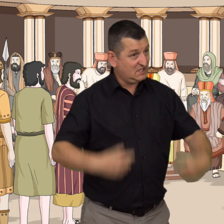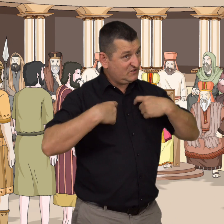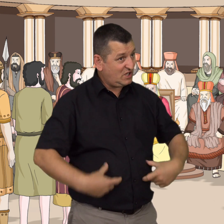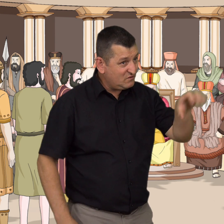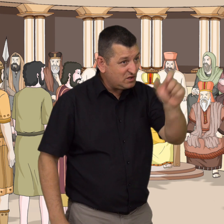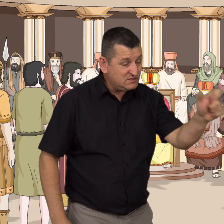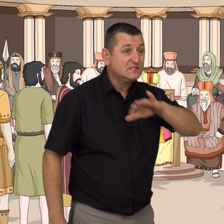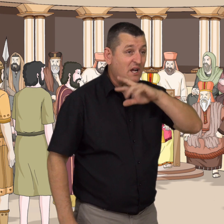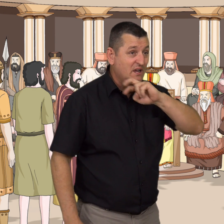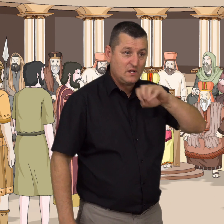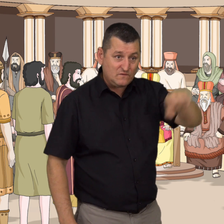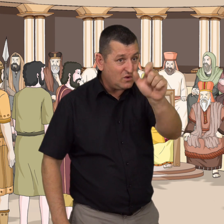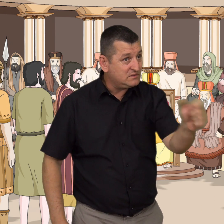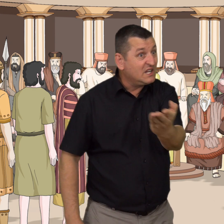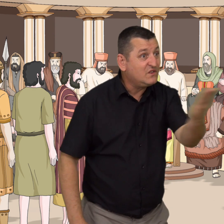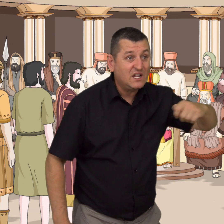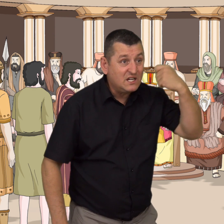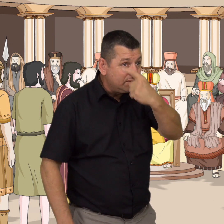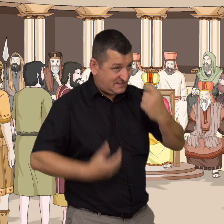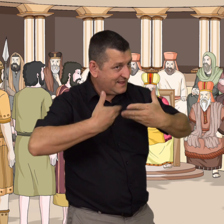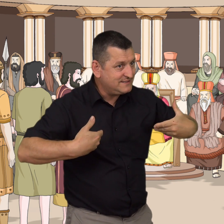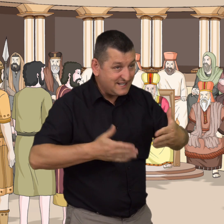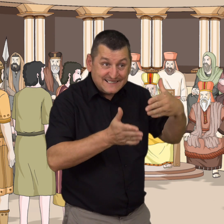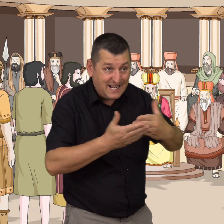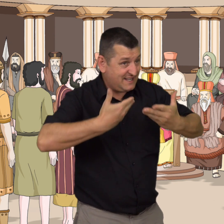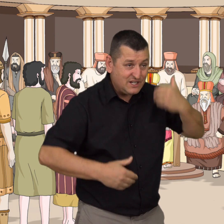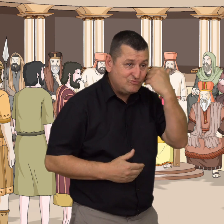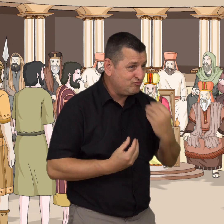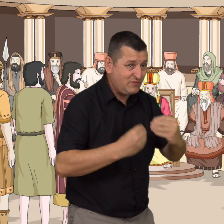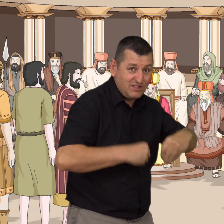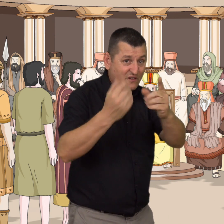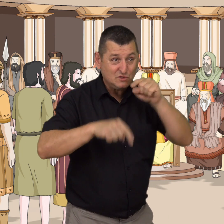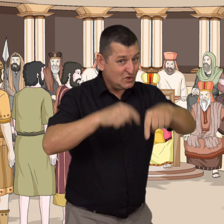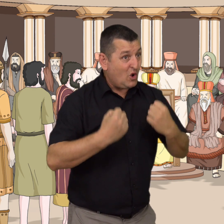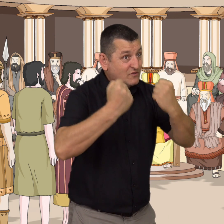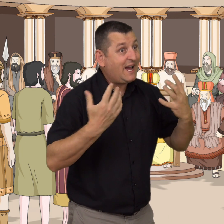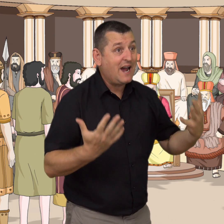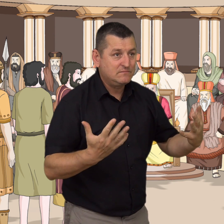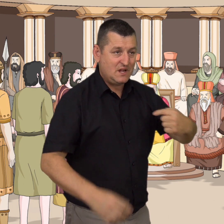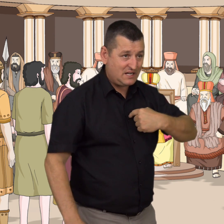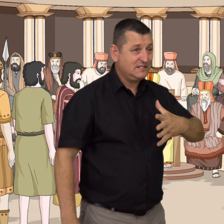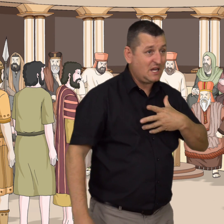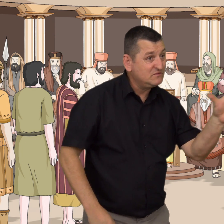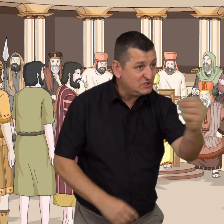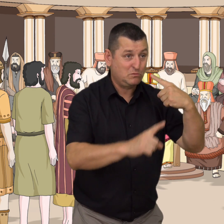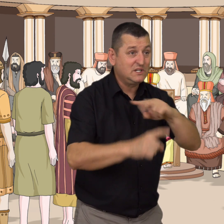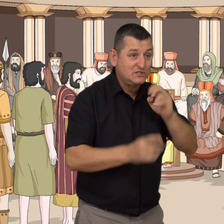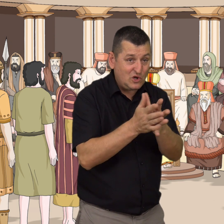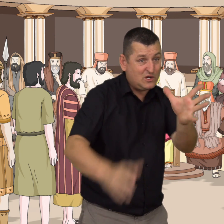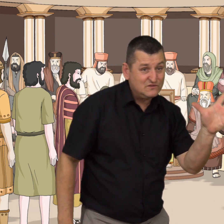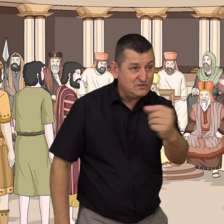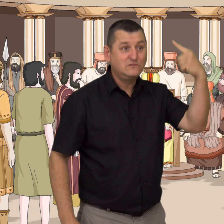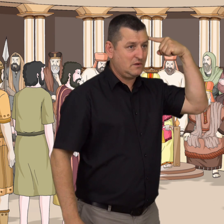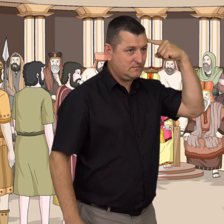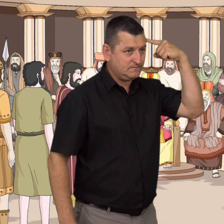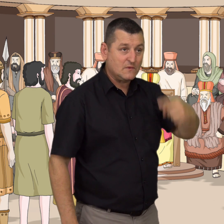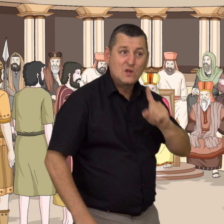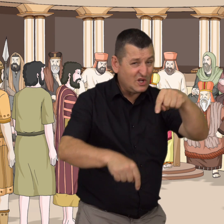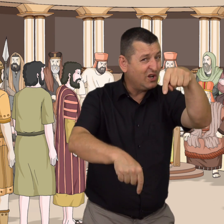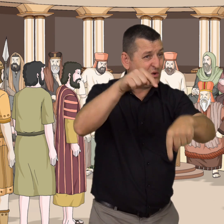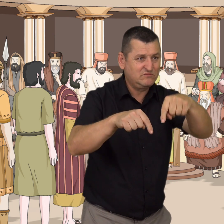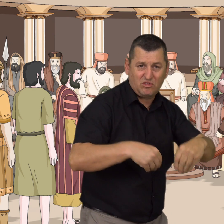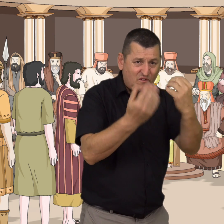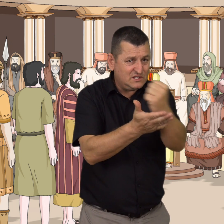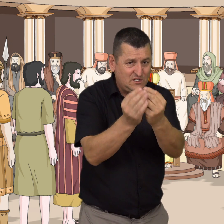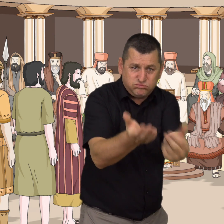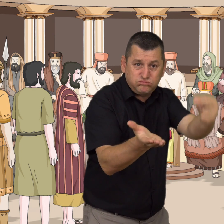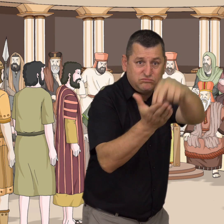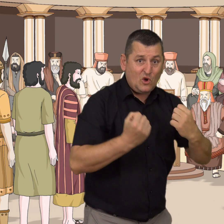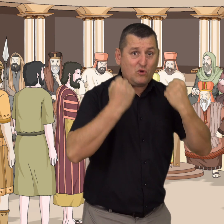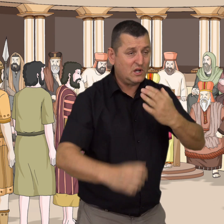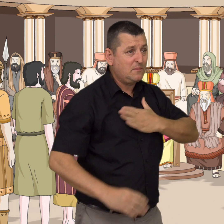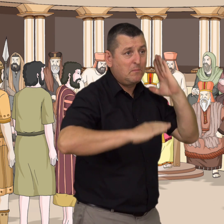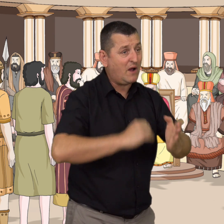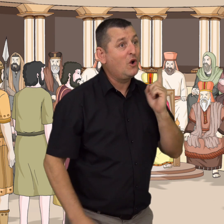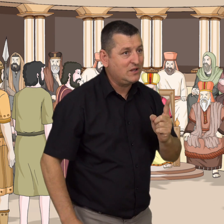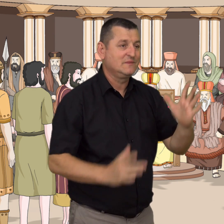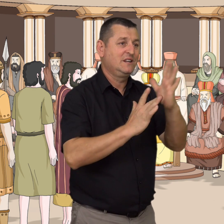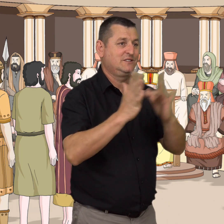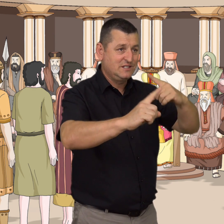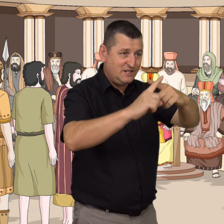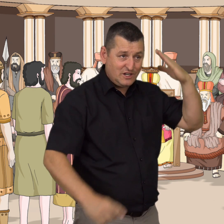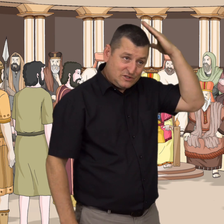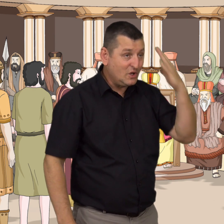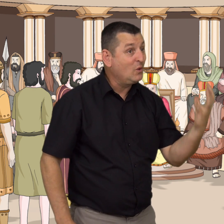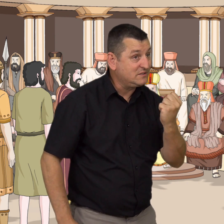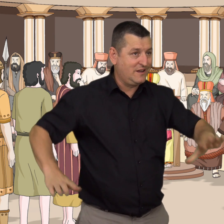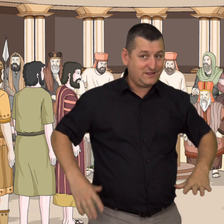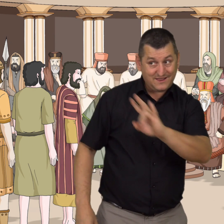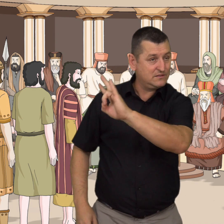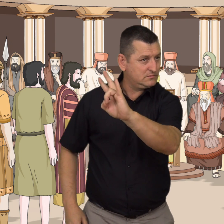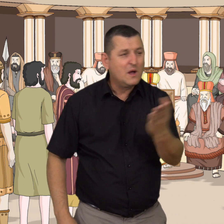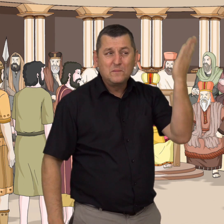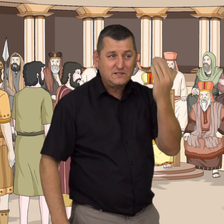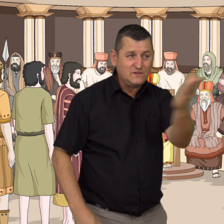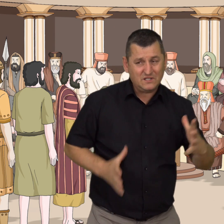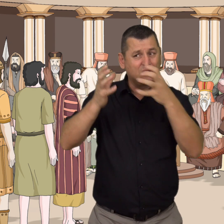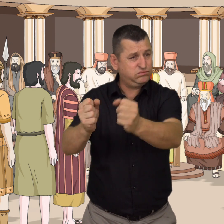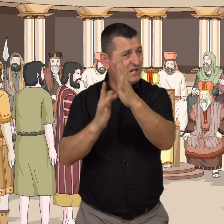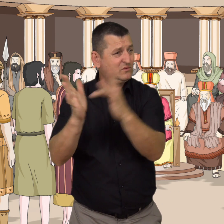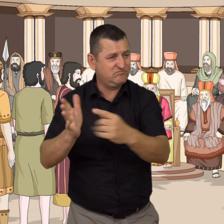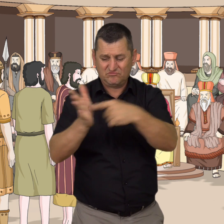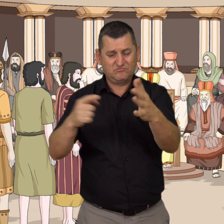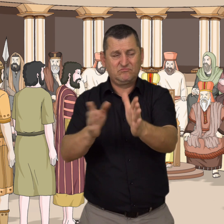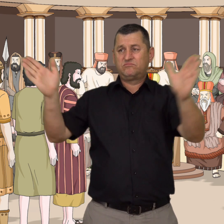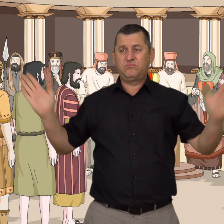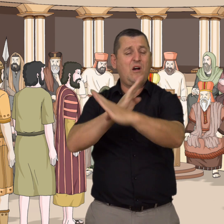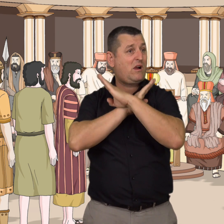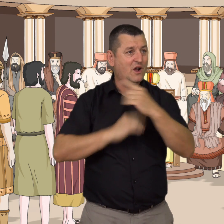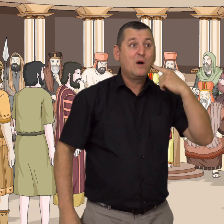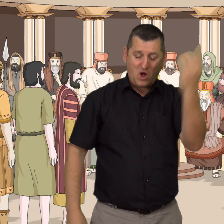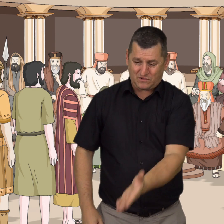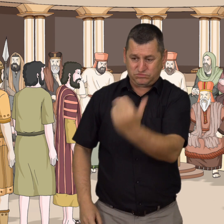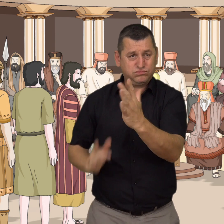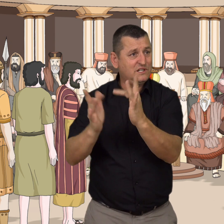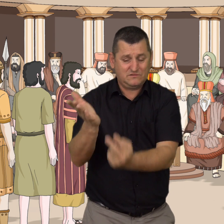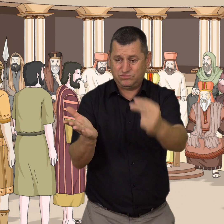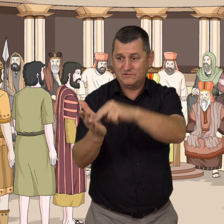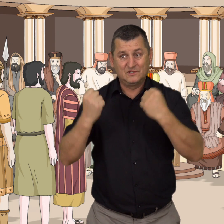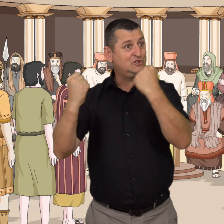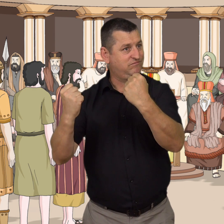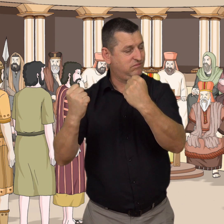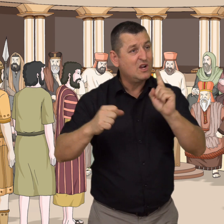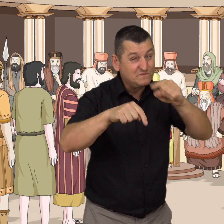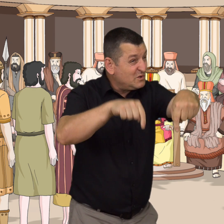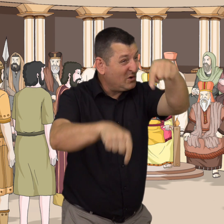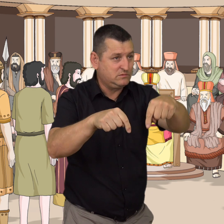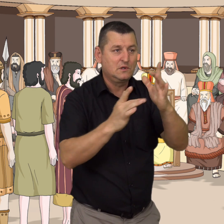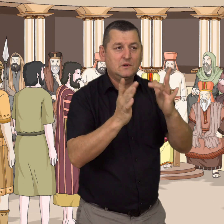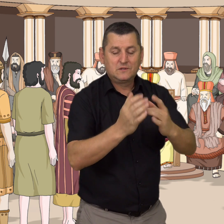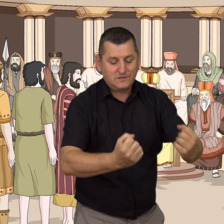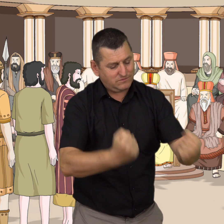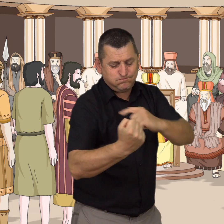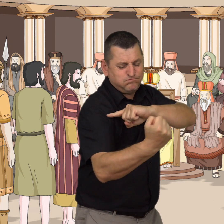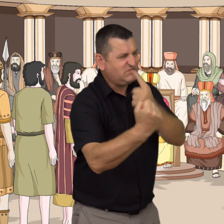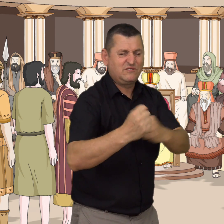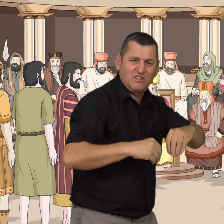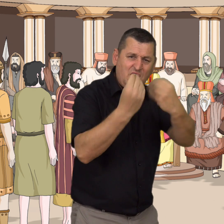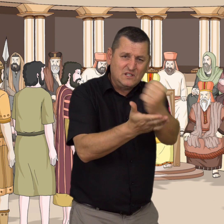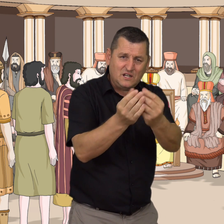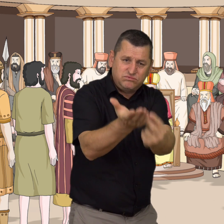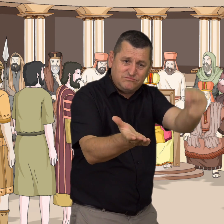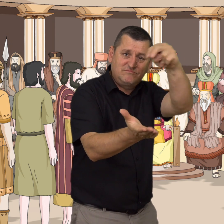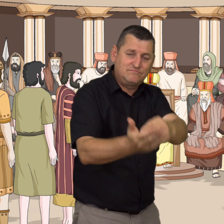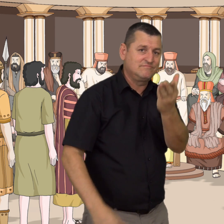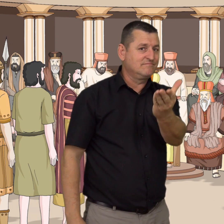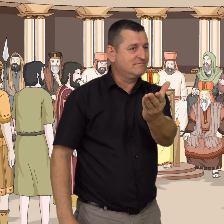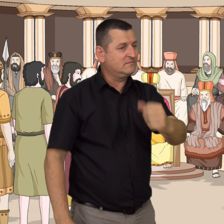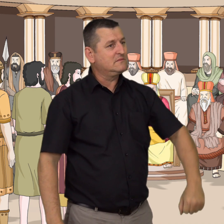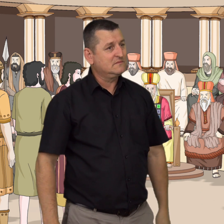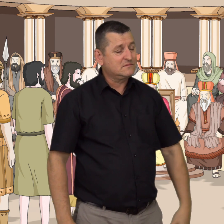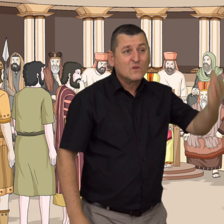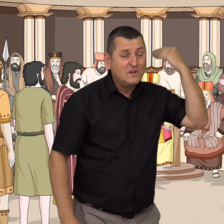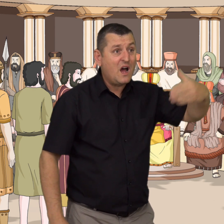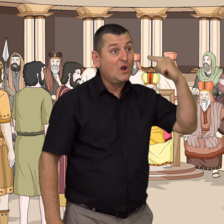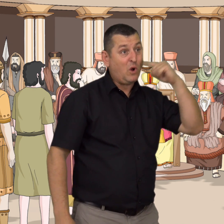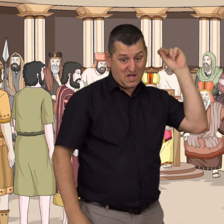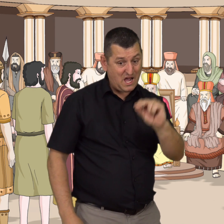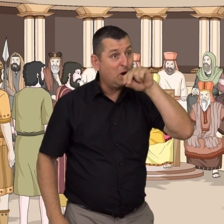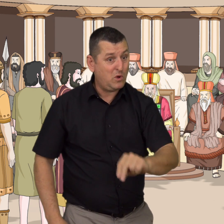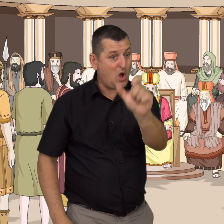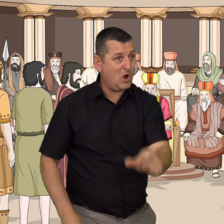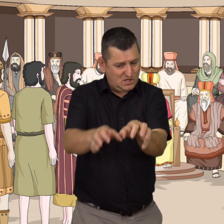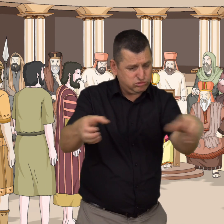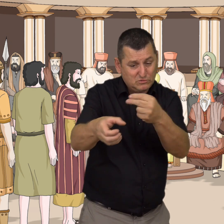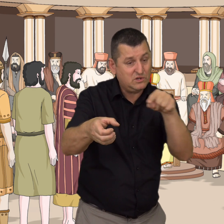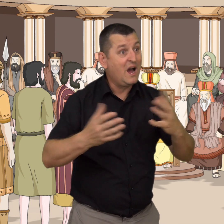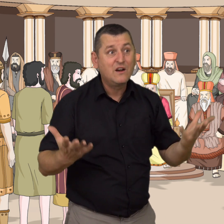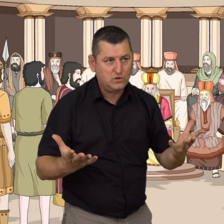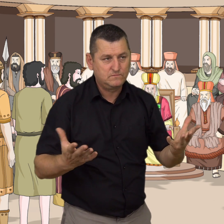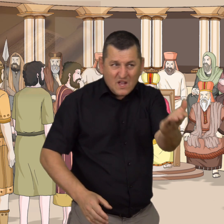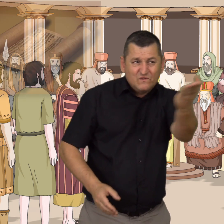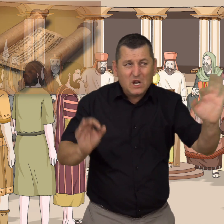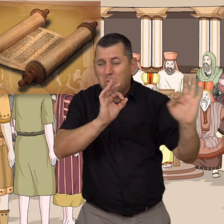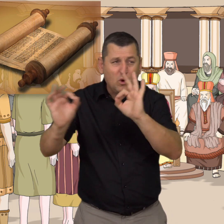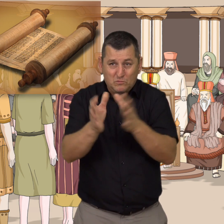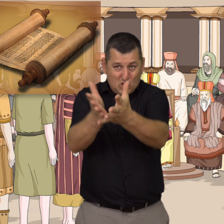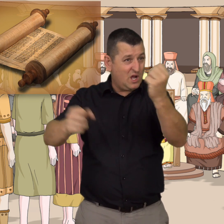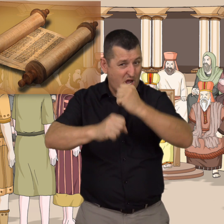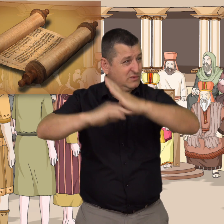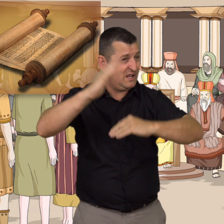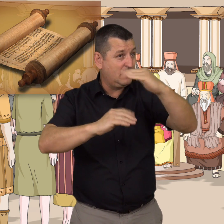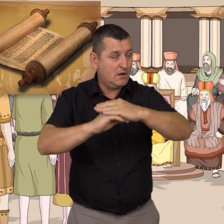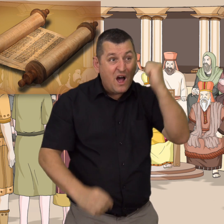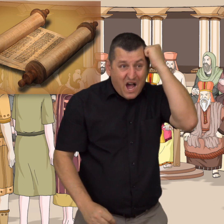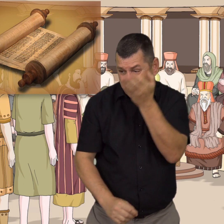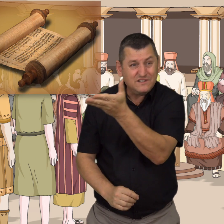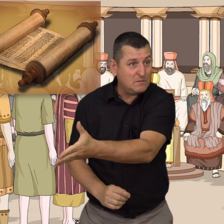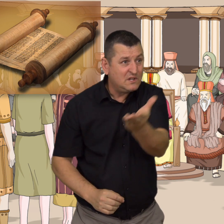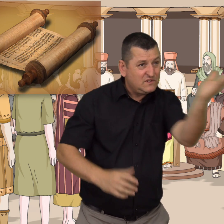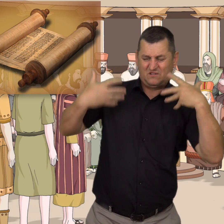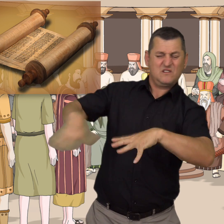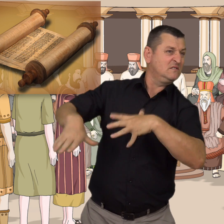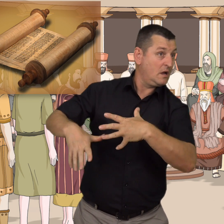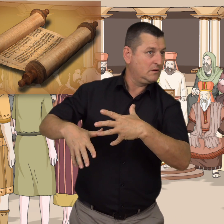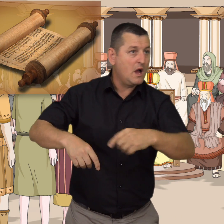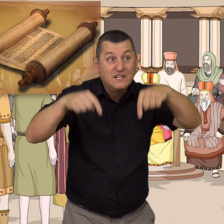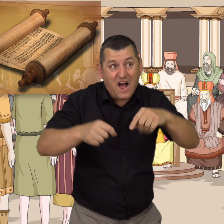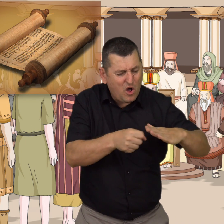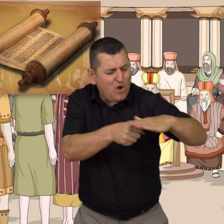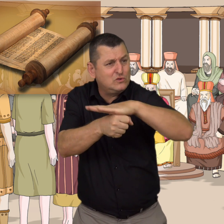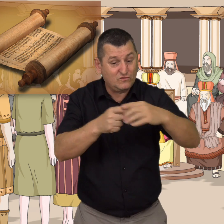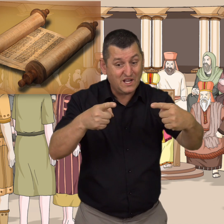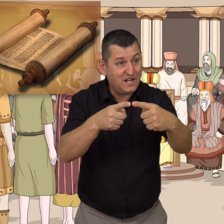If we are being examined today about a kind service to a man who was lame, to determine how he was healed, then let this be known to all of you and to all the people of Israel: It is by the name of Jesus Christ of Nazareth, whom you crucified but whom God raised from the dead, that this man stands before you healed.